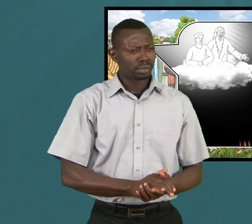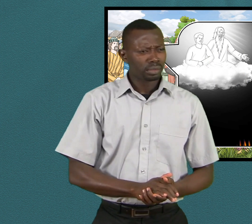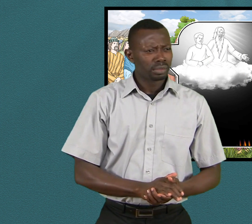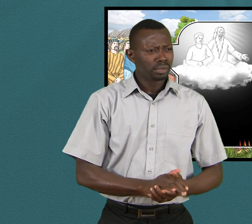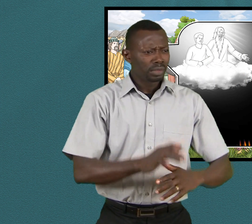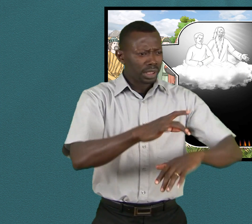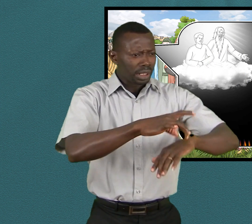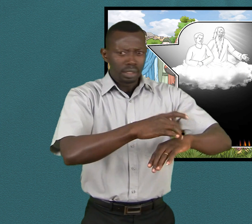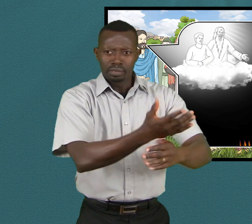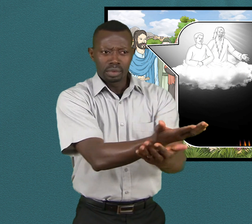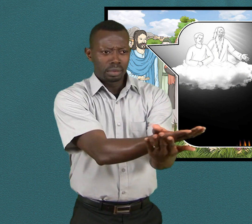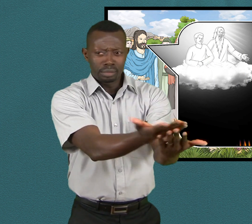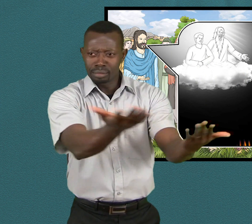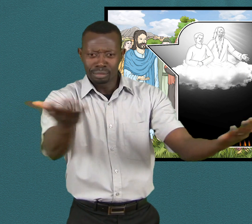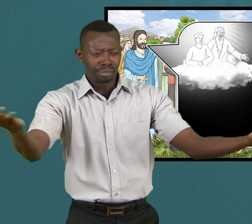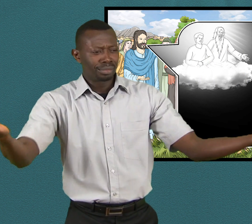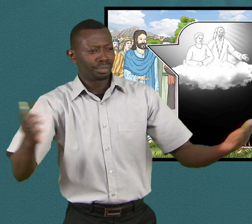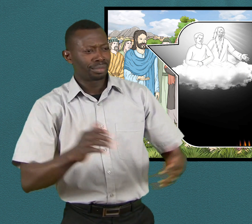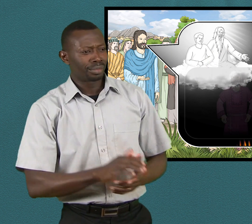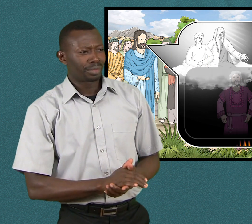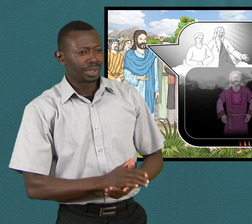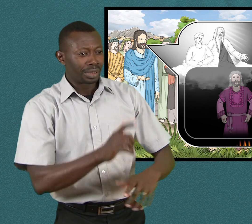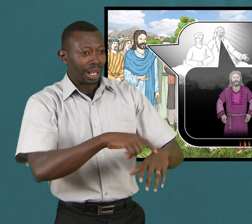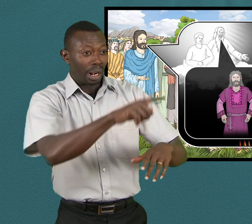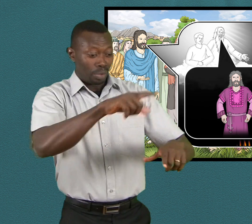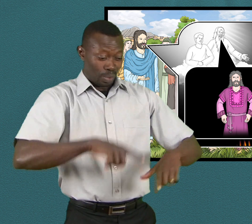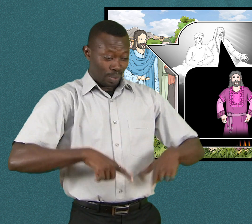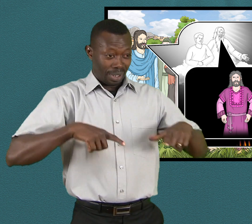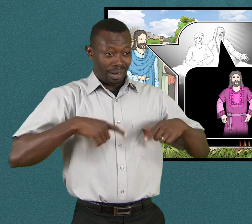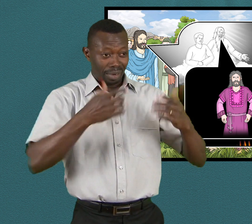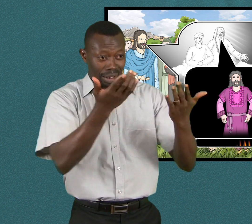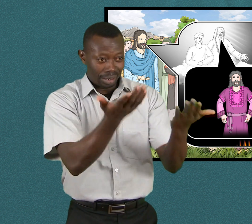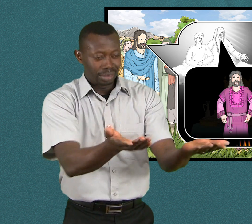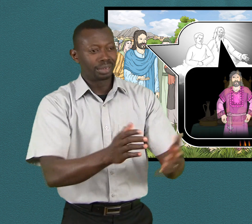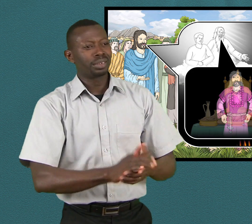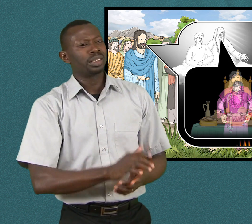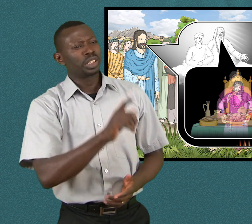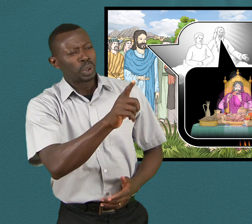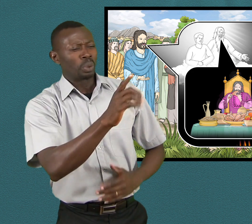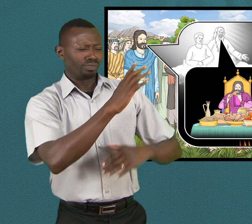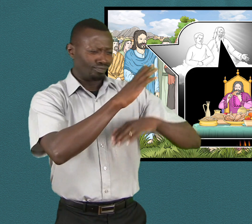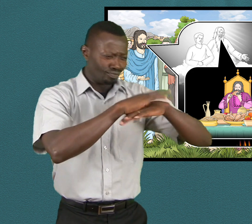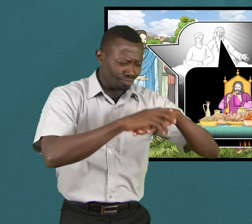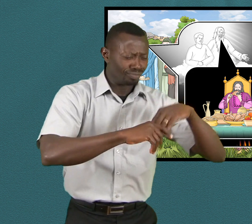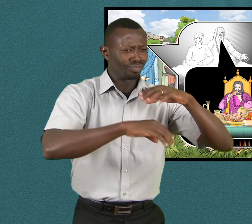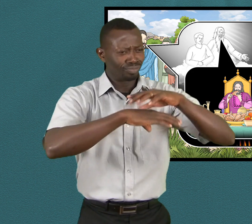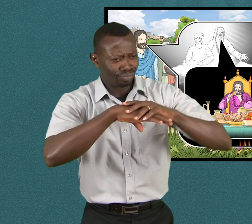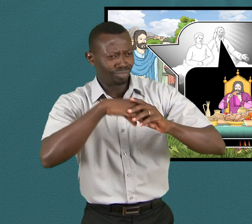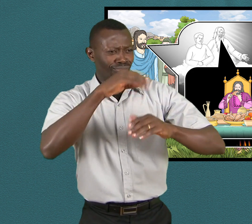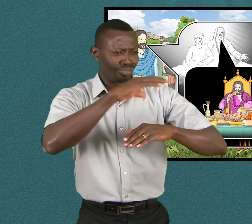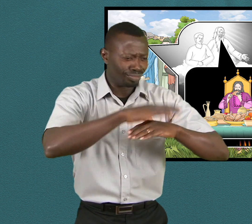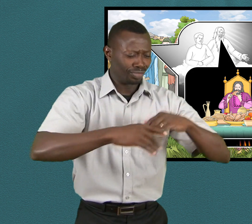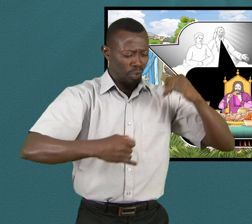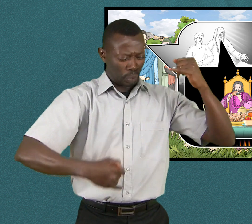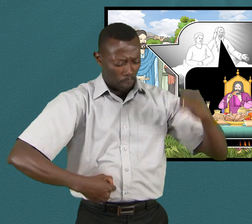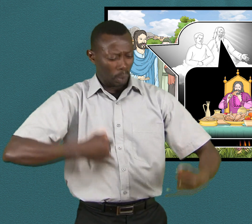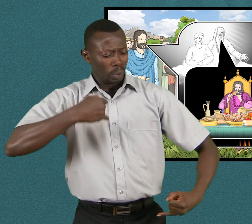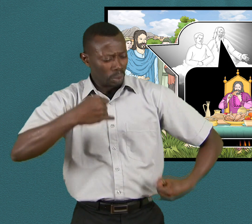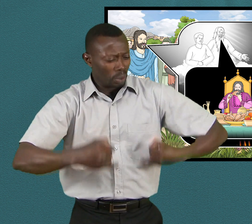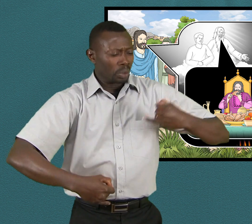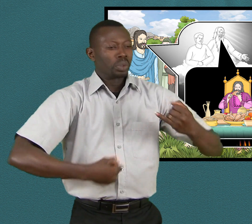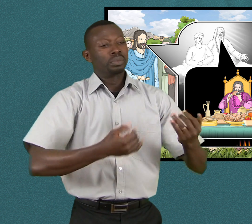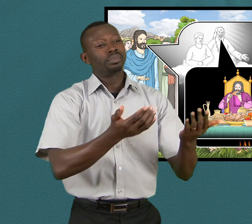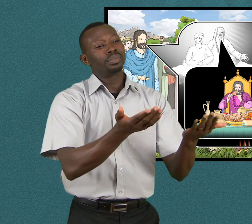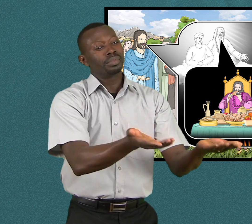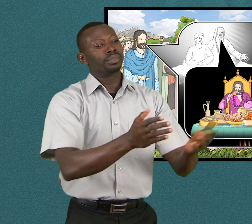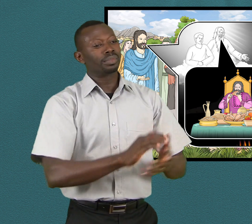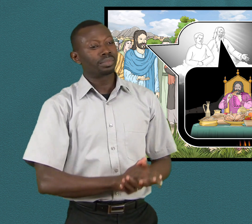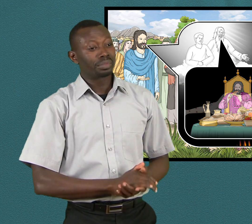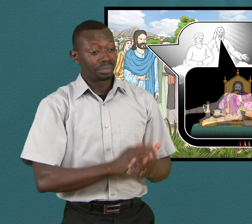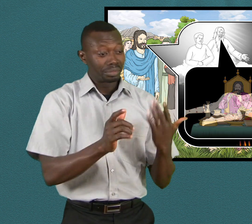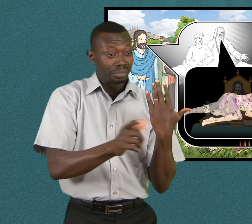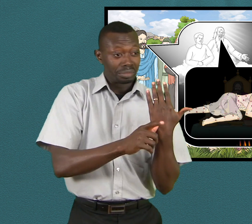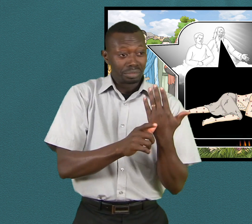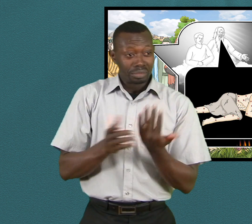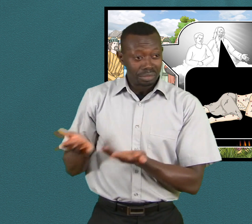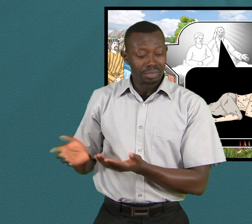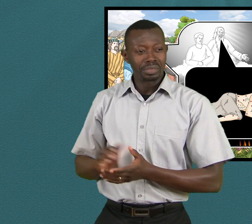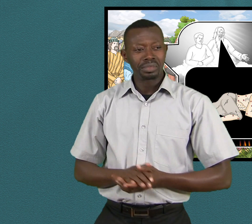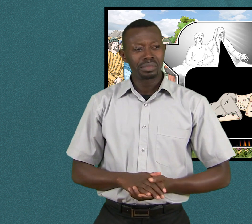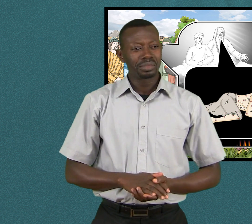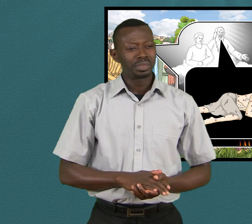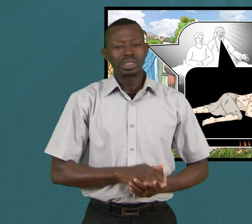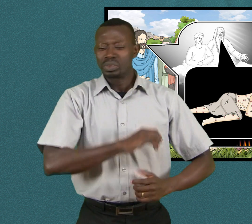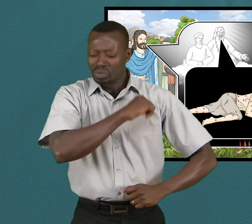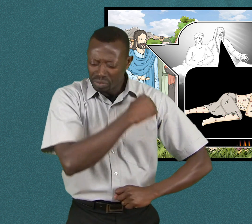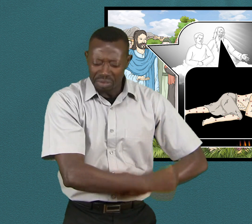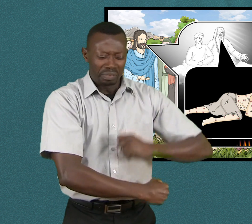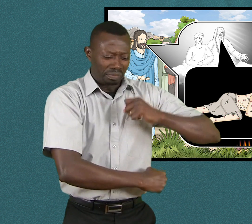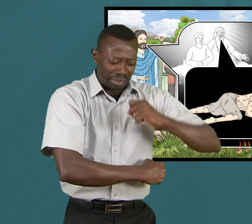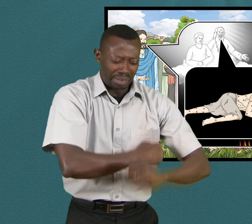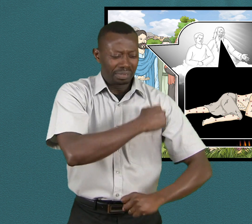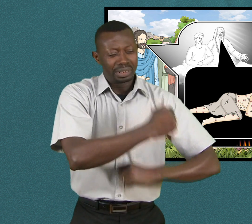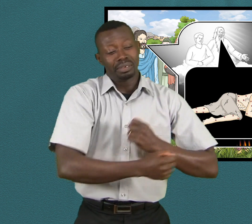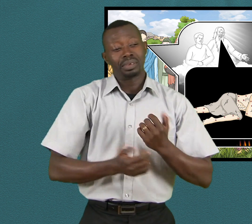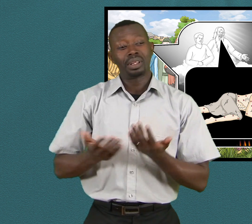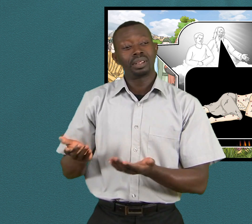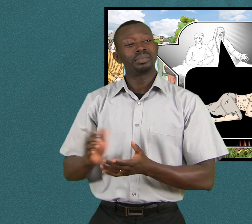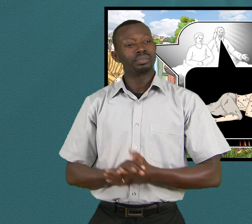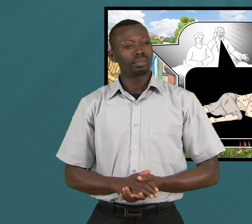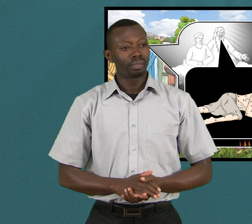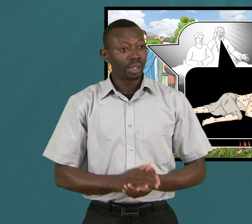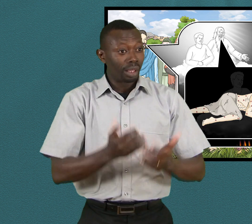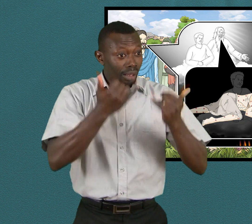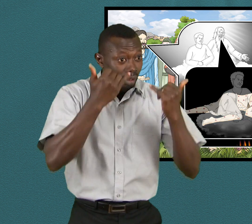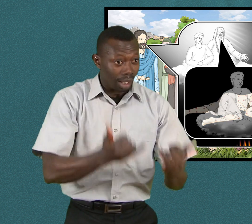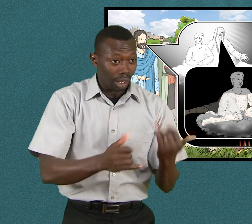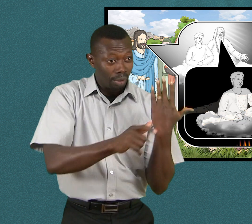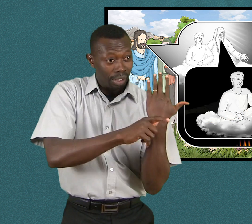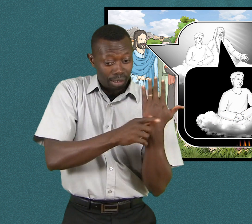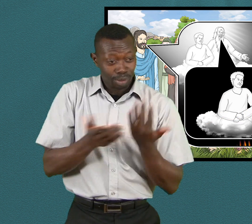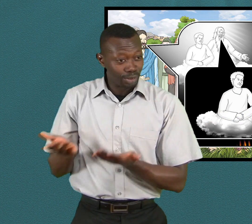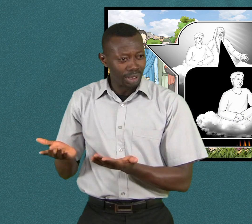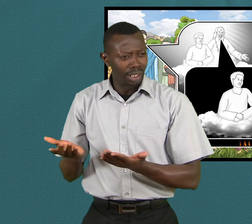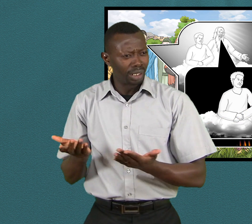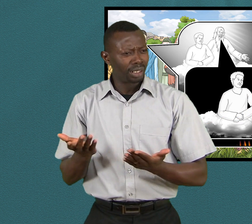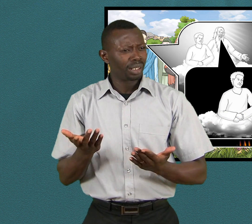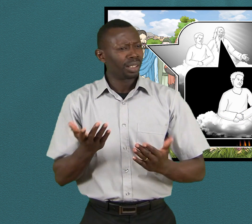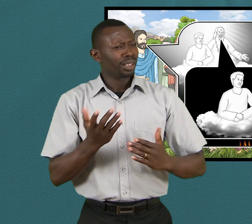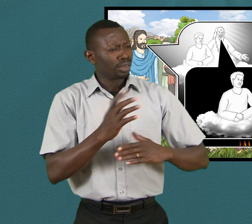But Abraham answered, ‘Child, remember that during your lifetime you received your good things, while Lazarus received bad things.